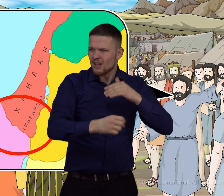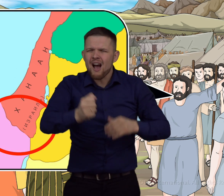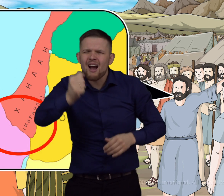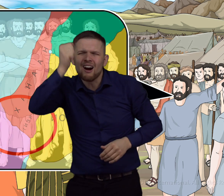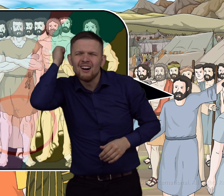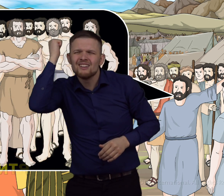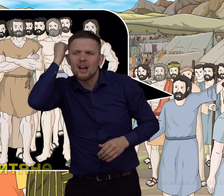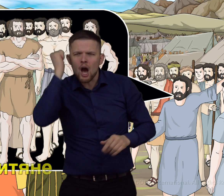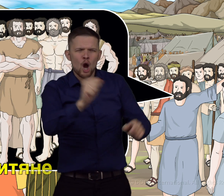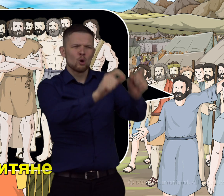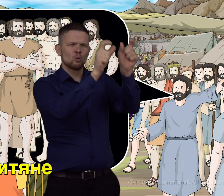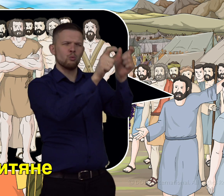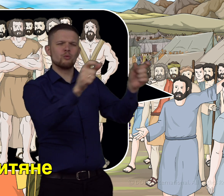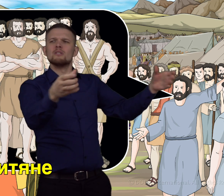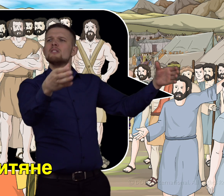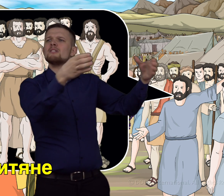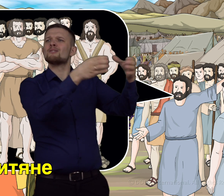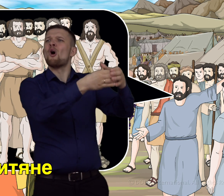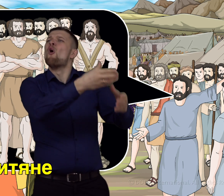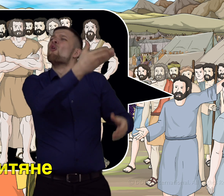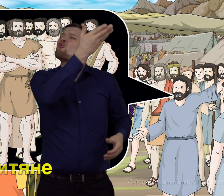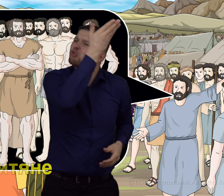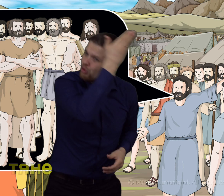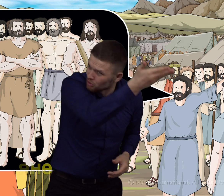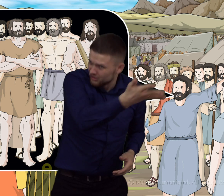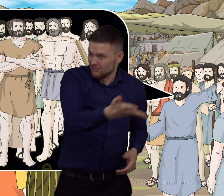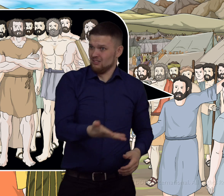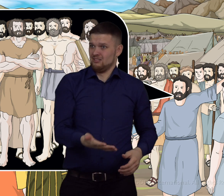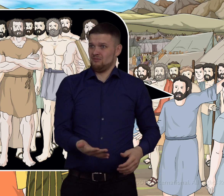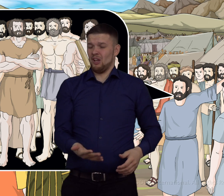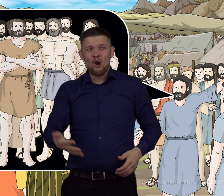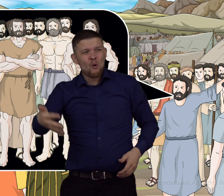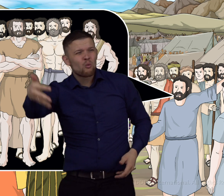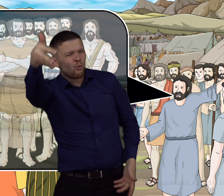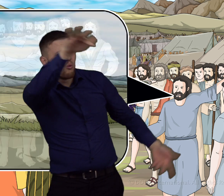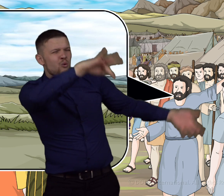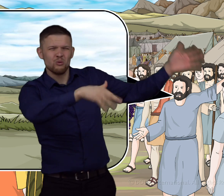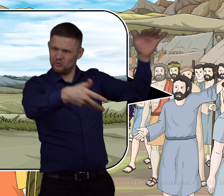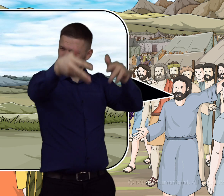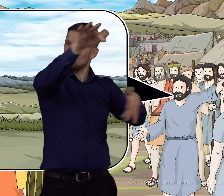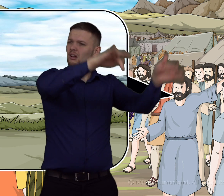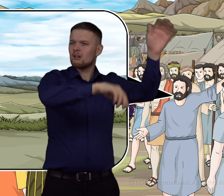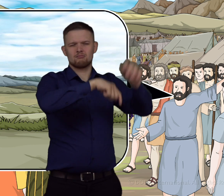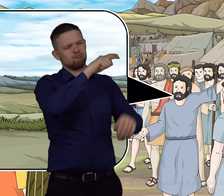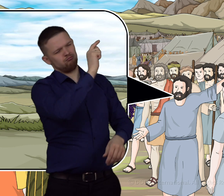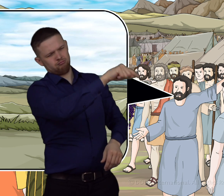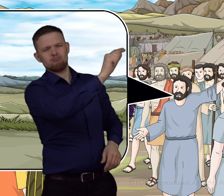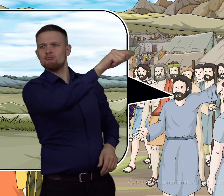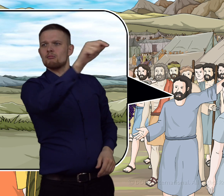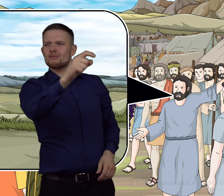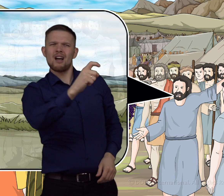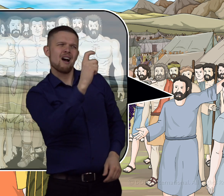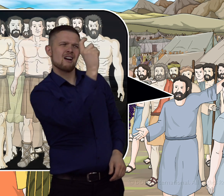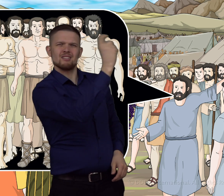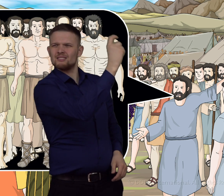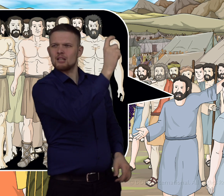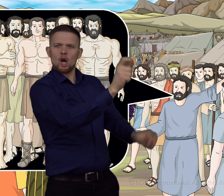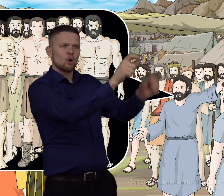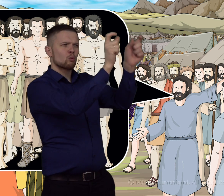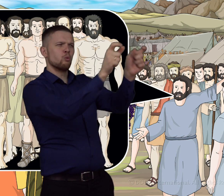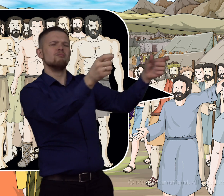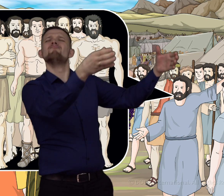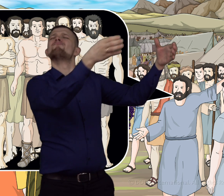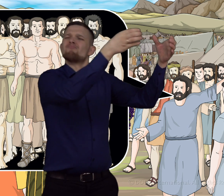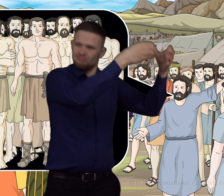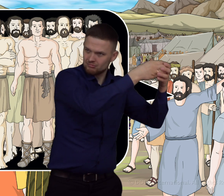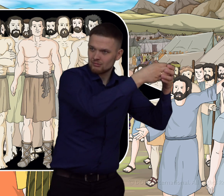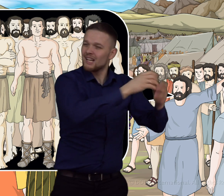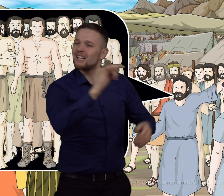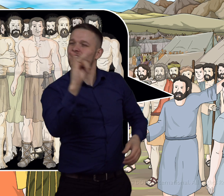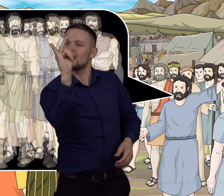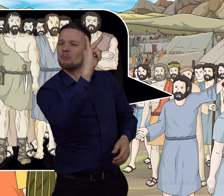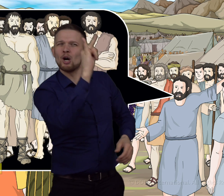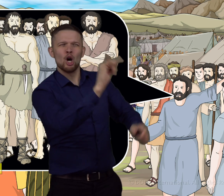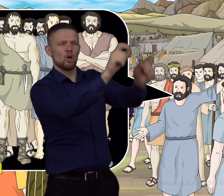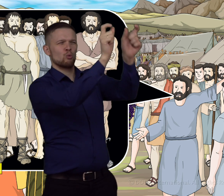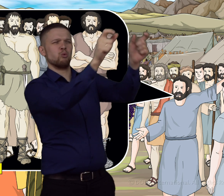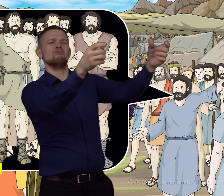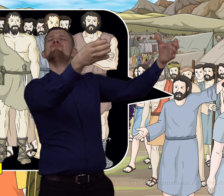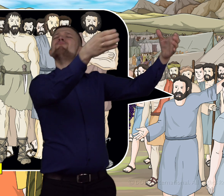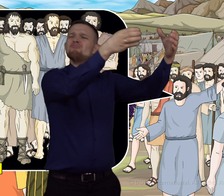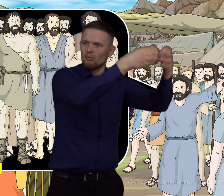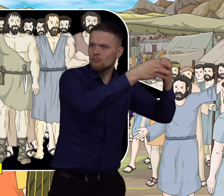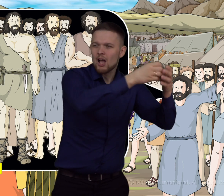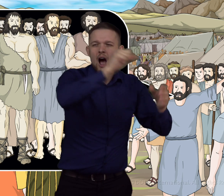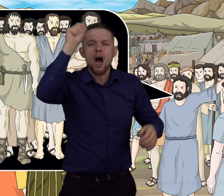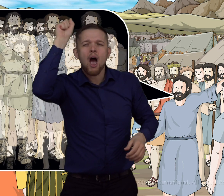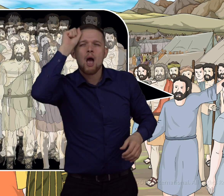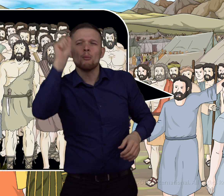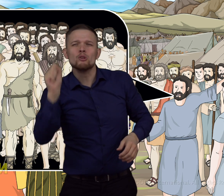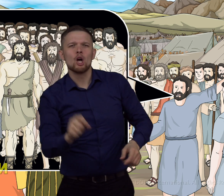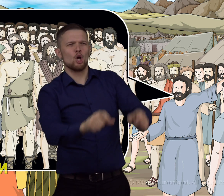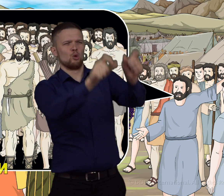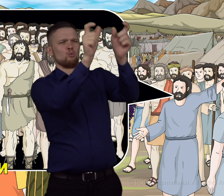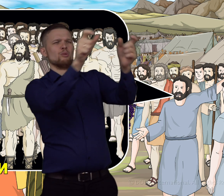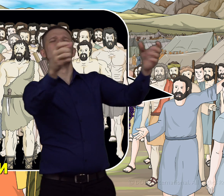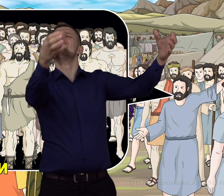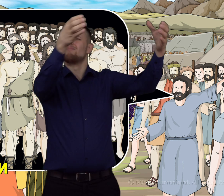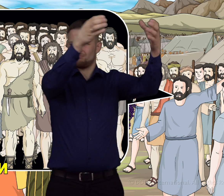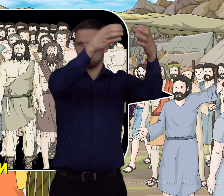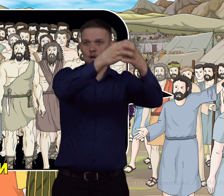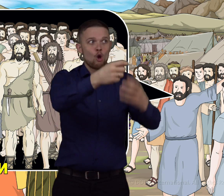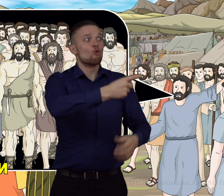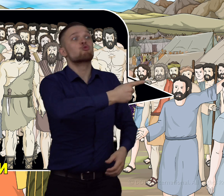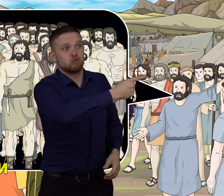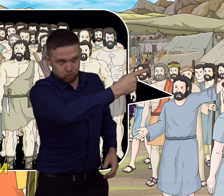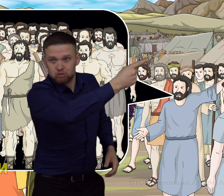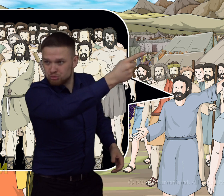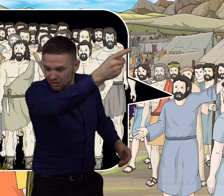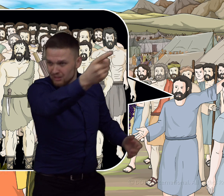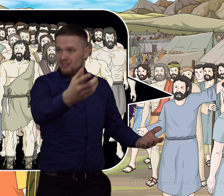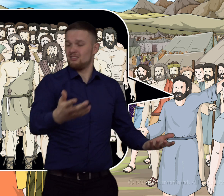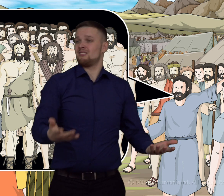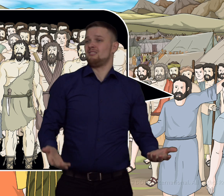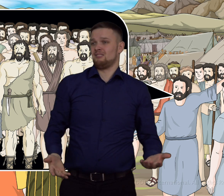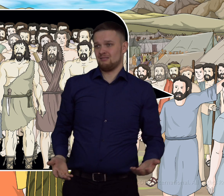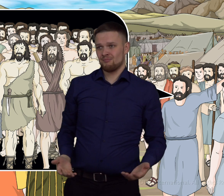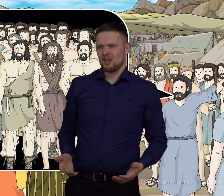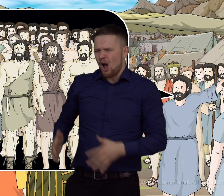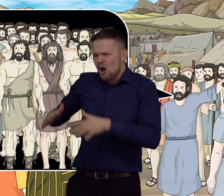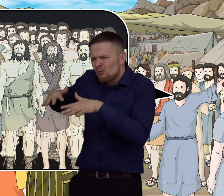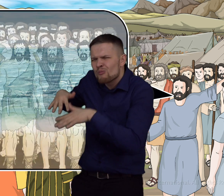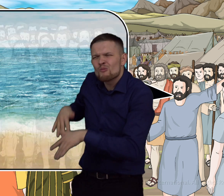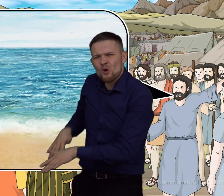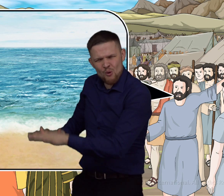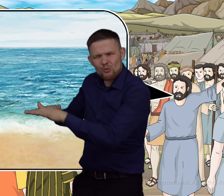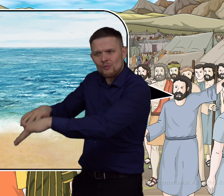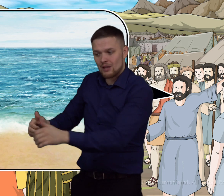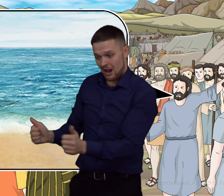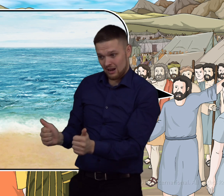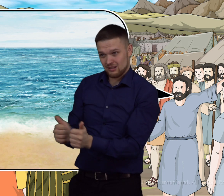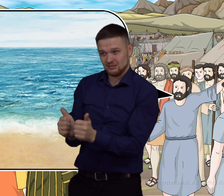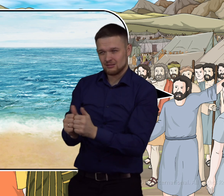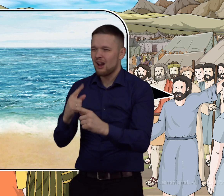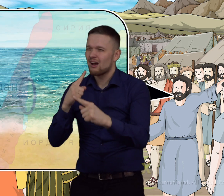the Hittites, Jebusites, and Amorites live in the hill country;